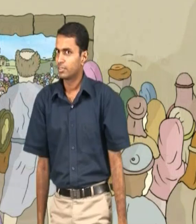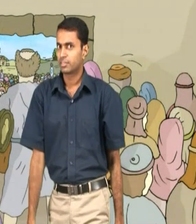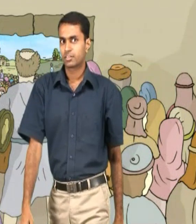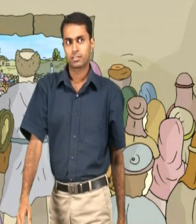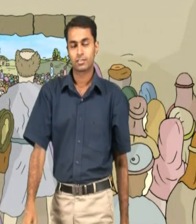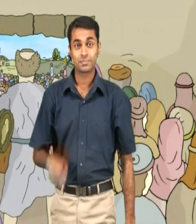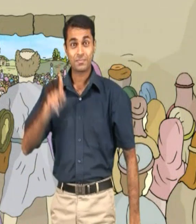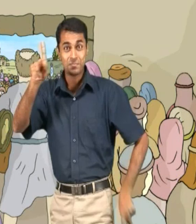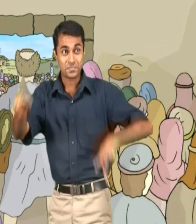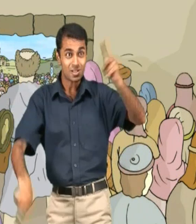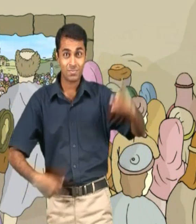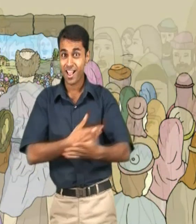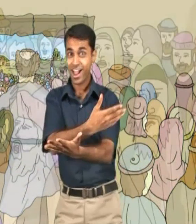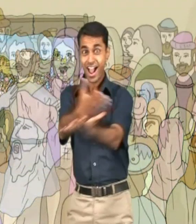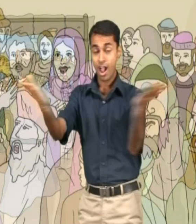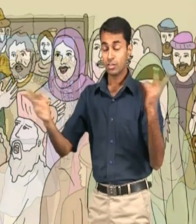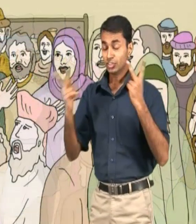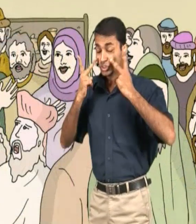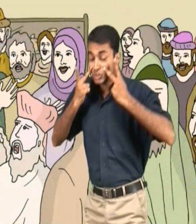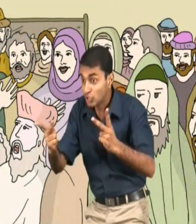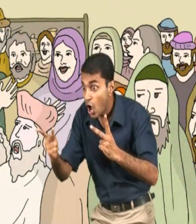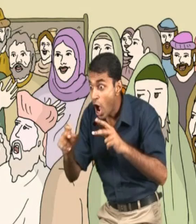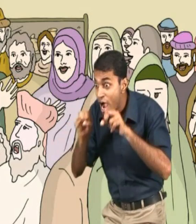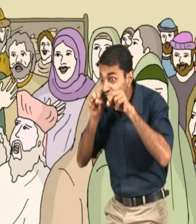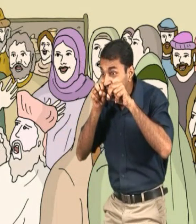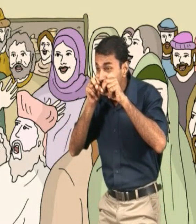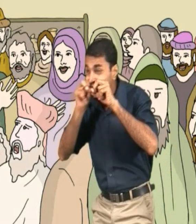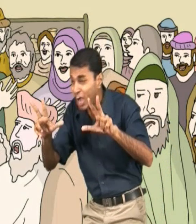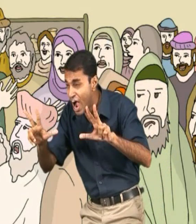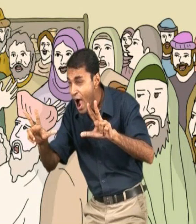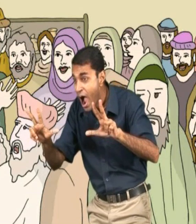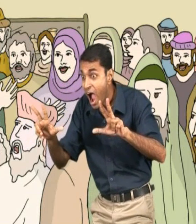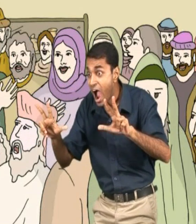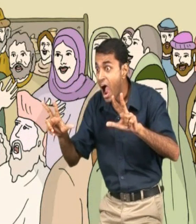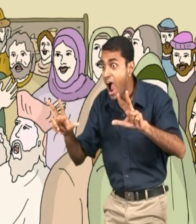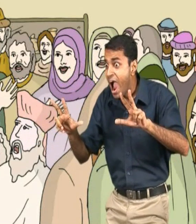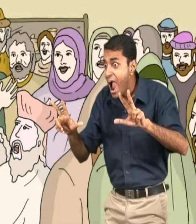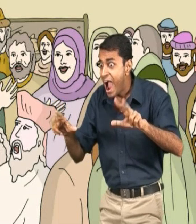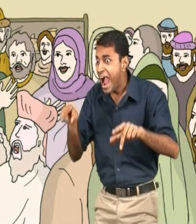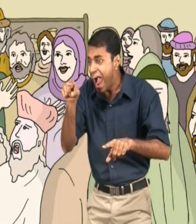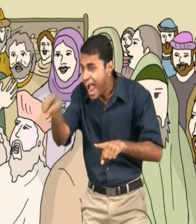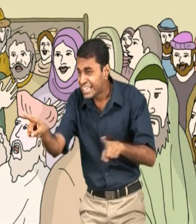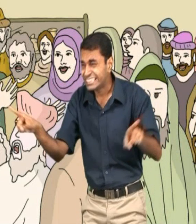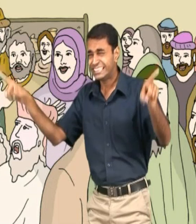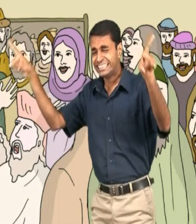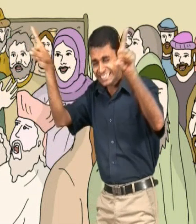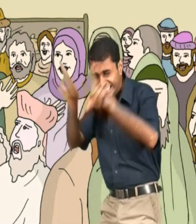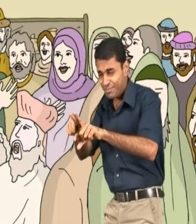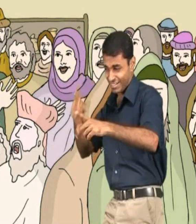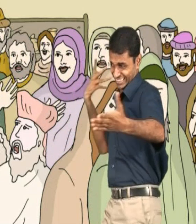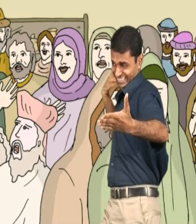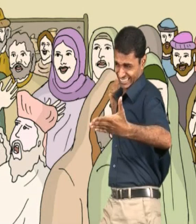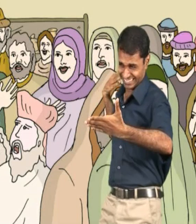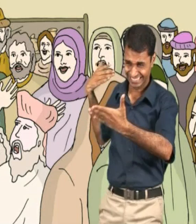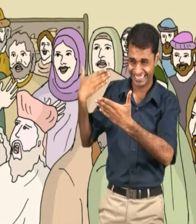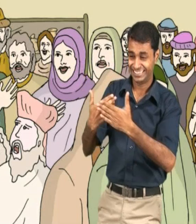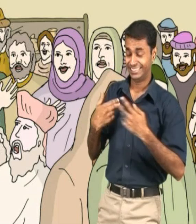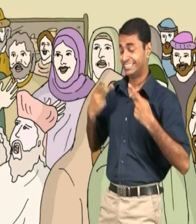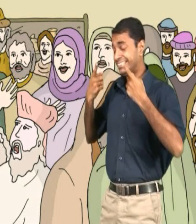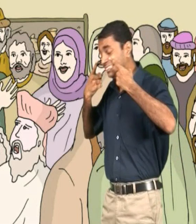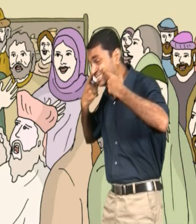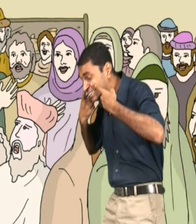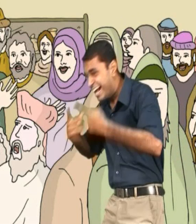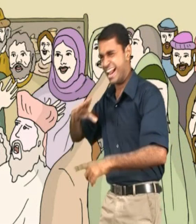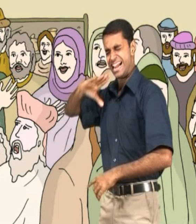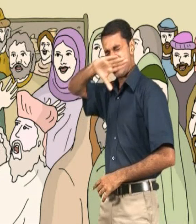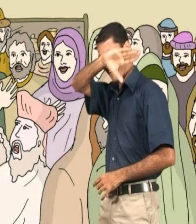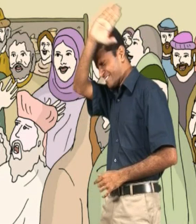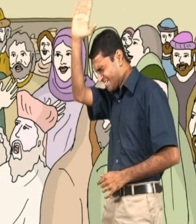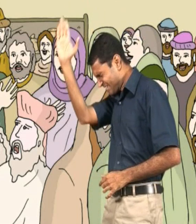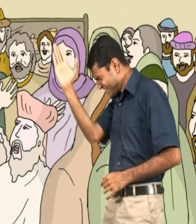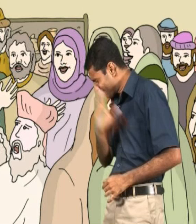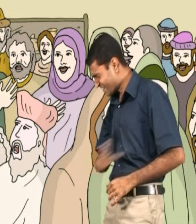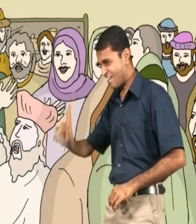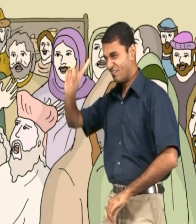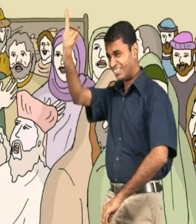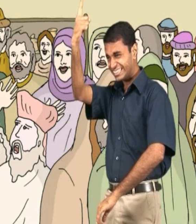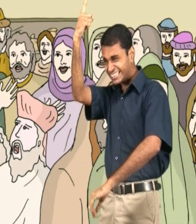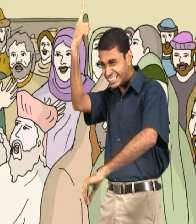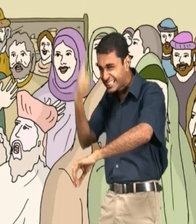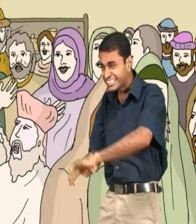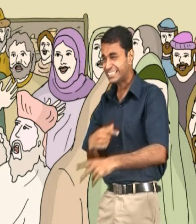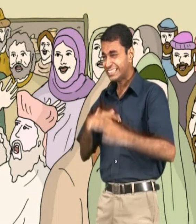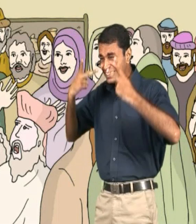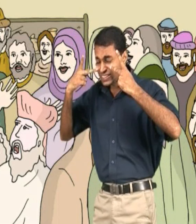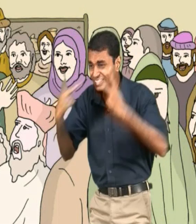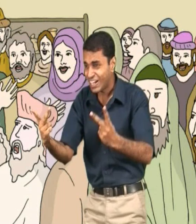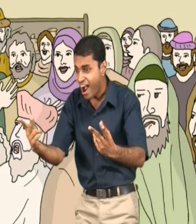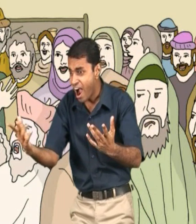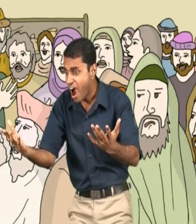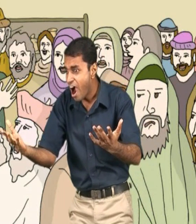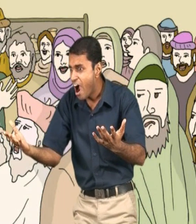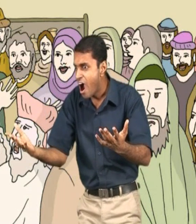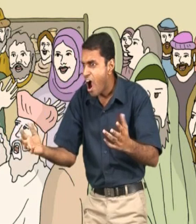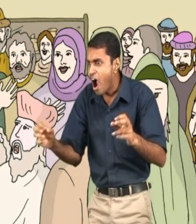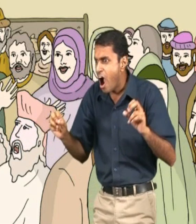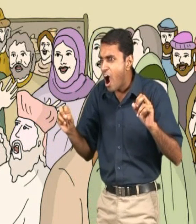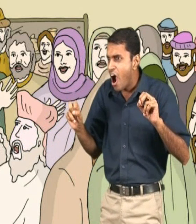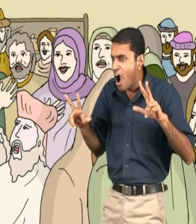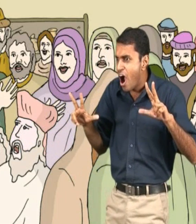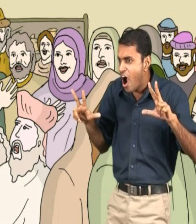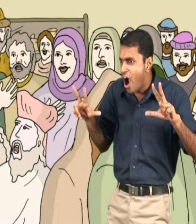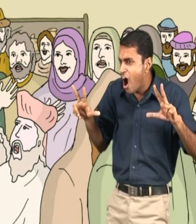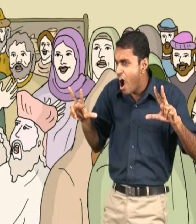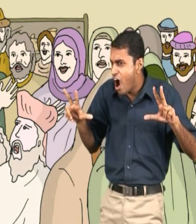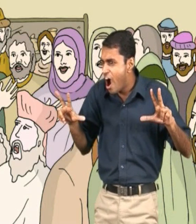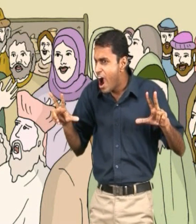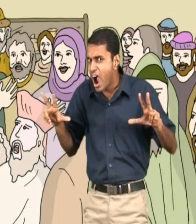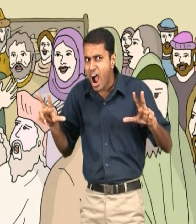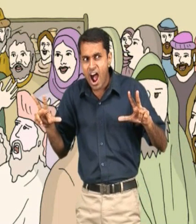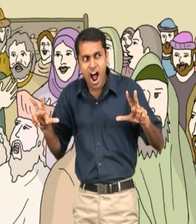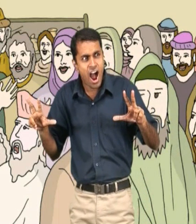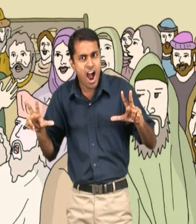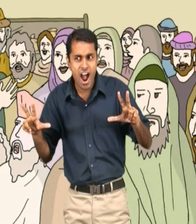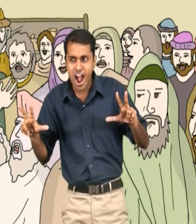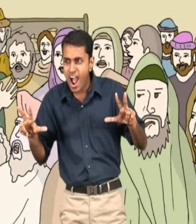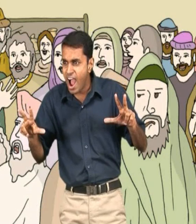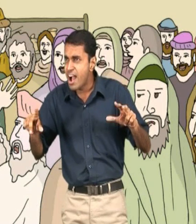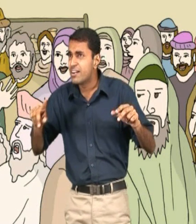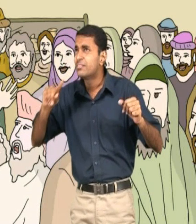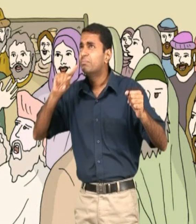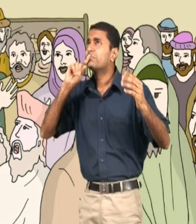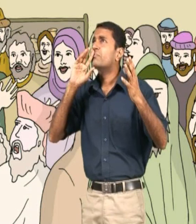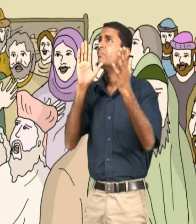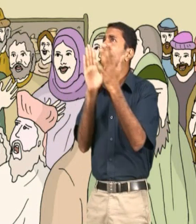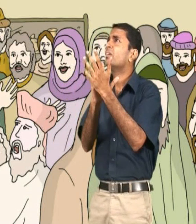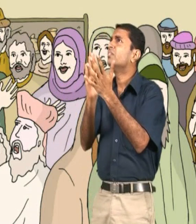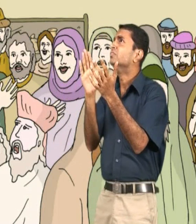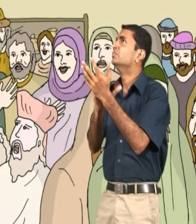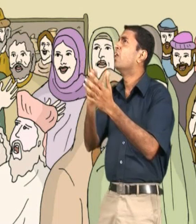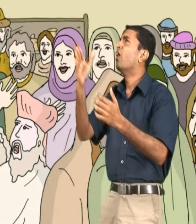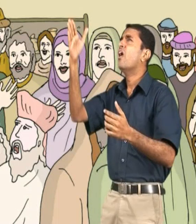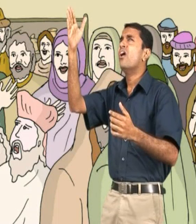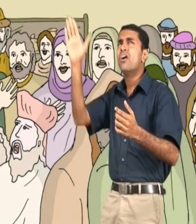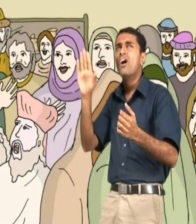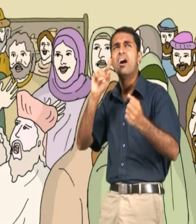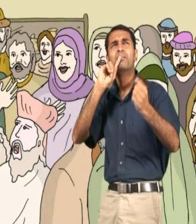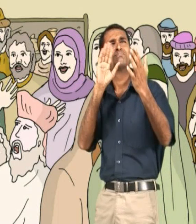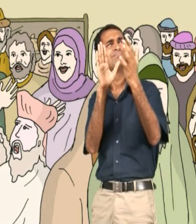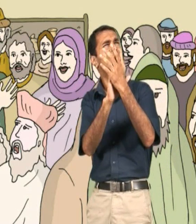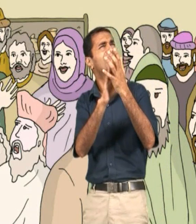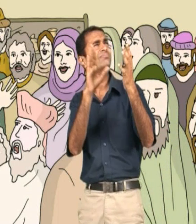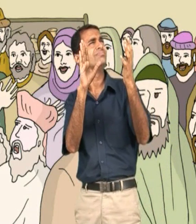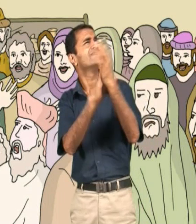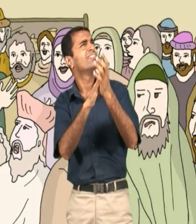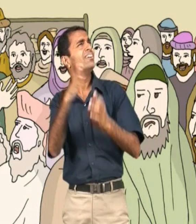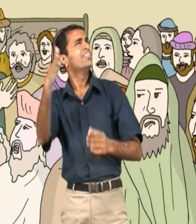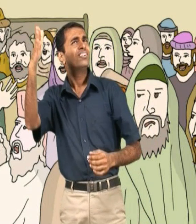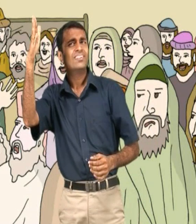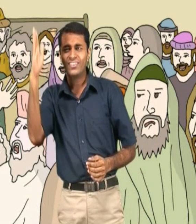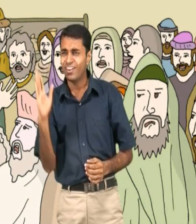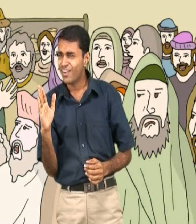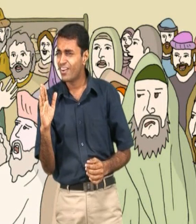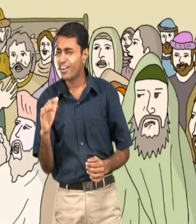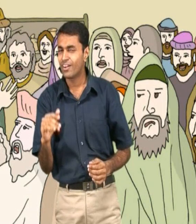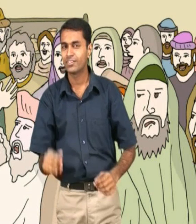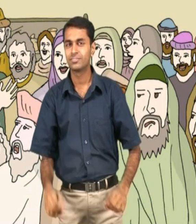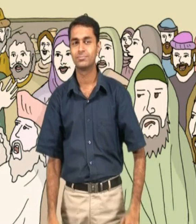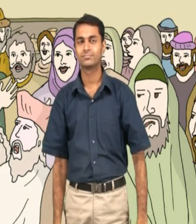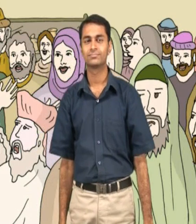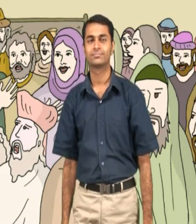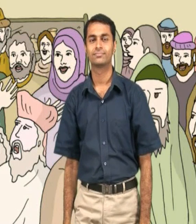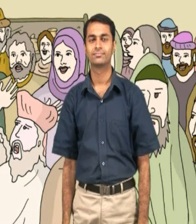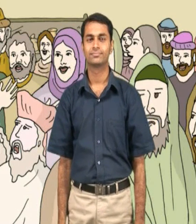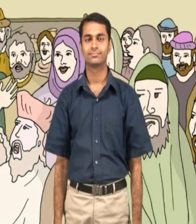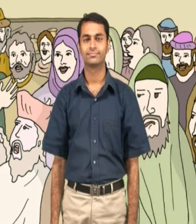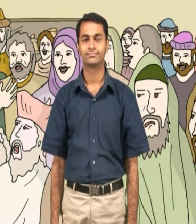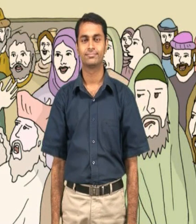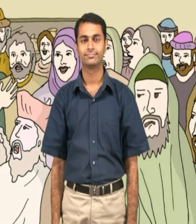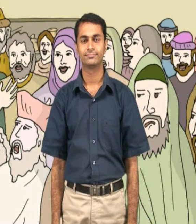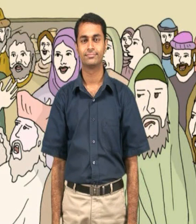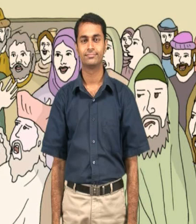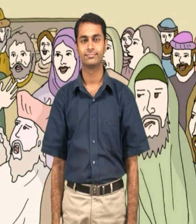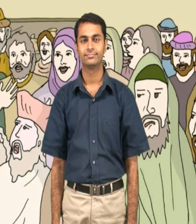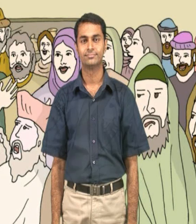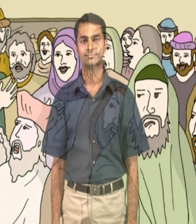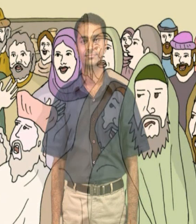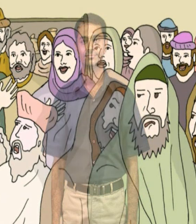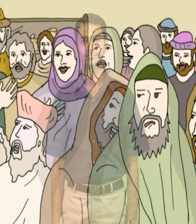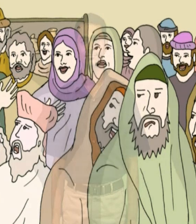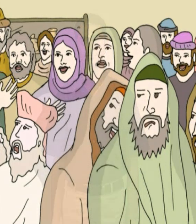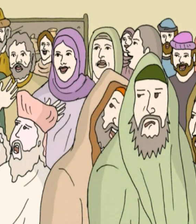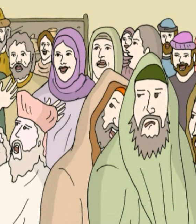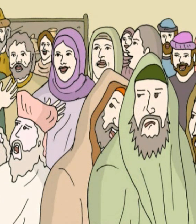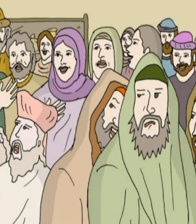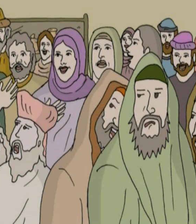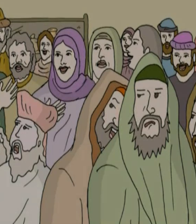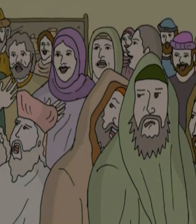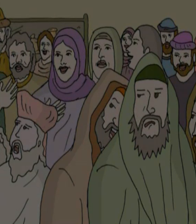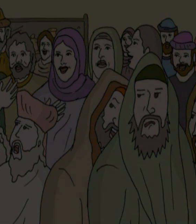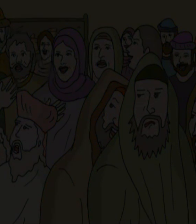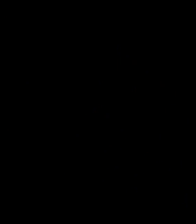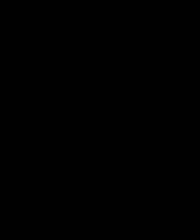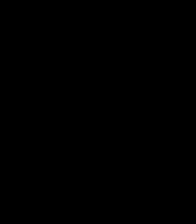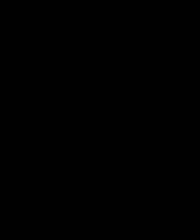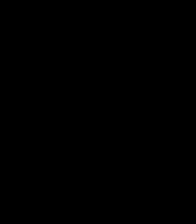As a result, they were all astounded and glorified God, saying, “We have never seen anything like this!”